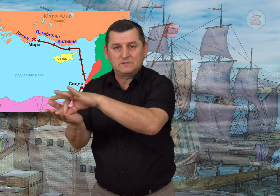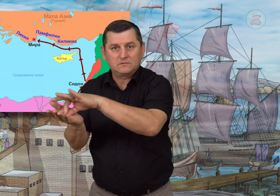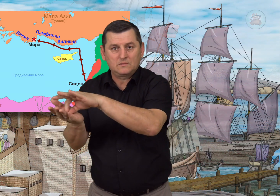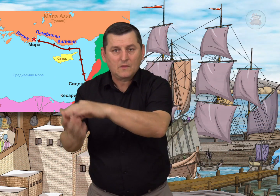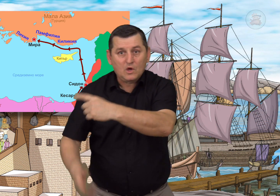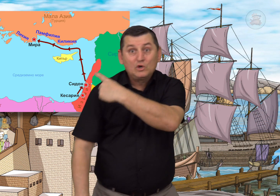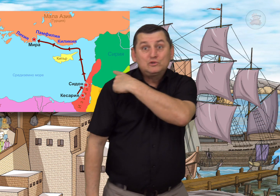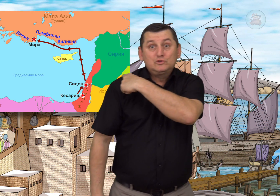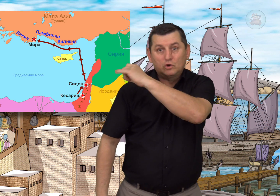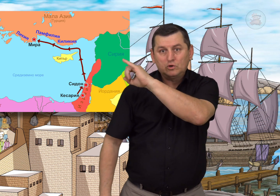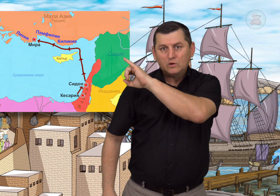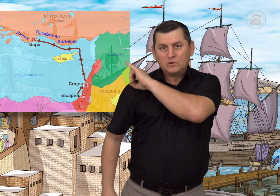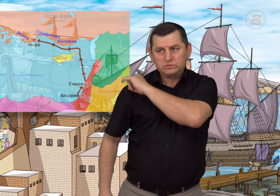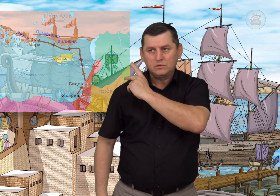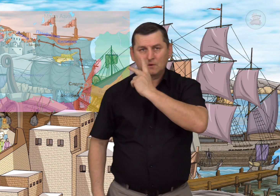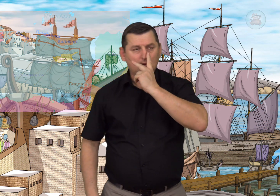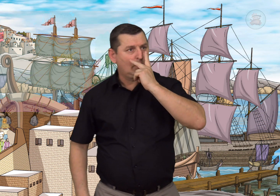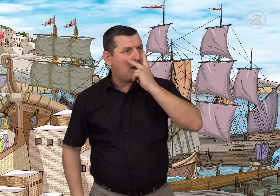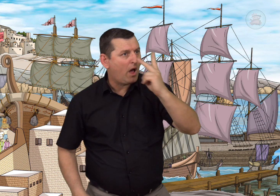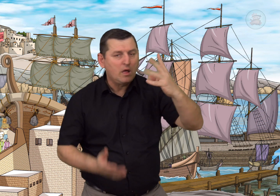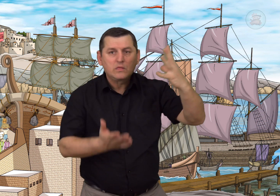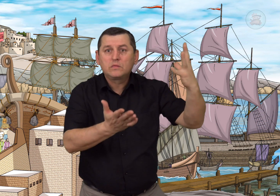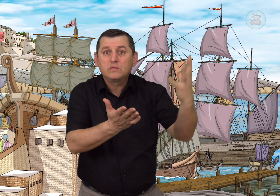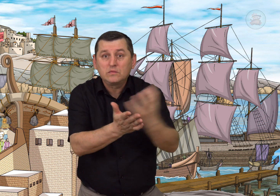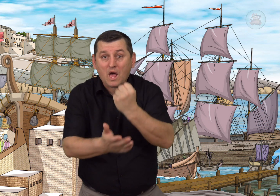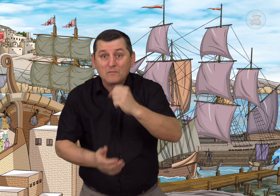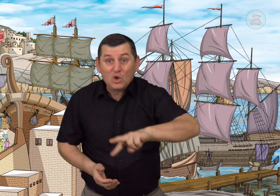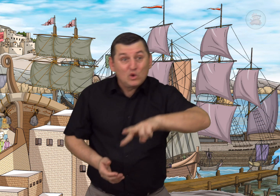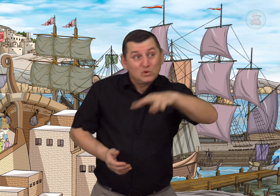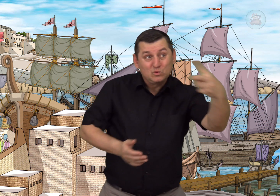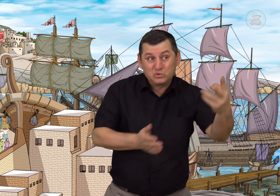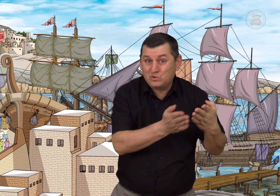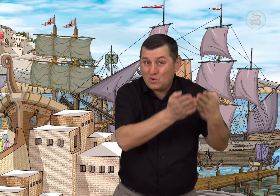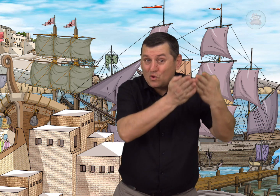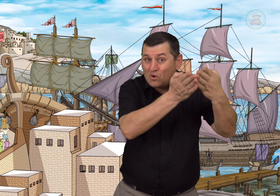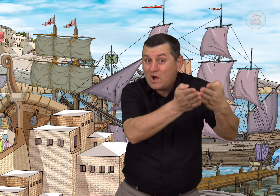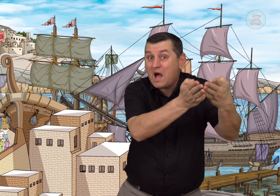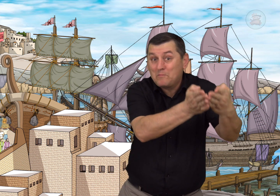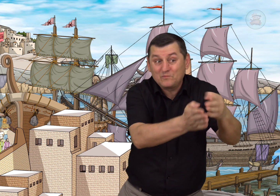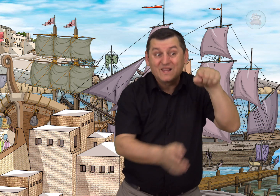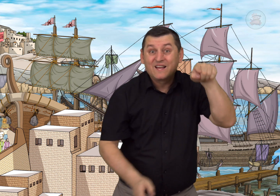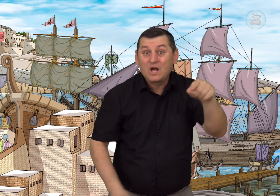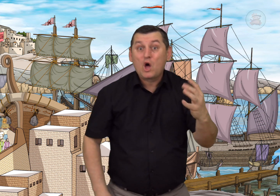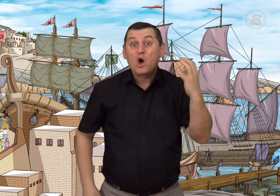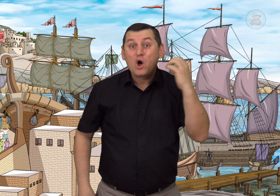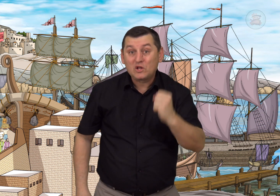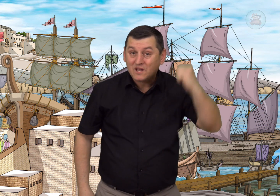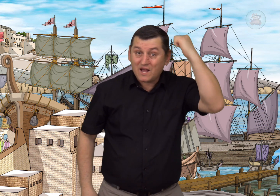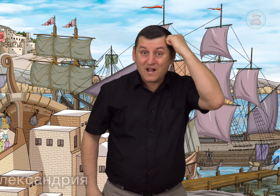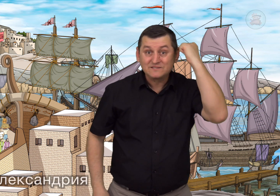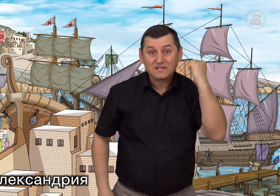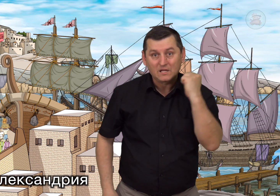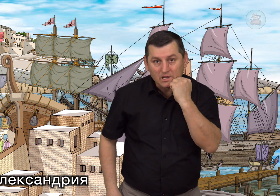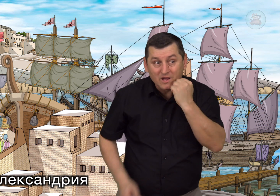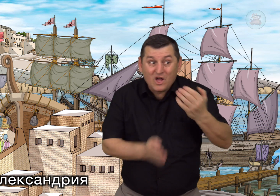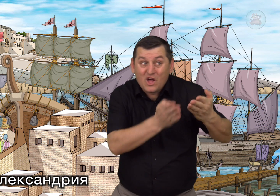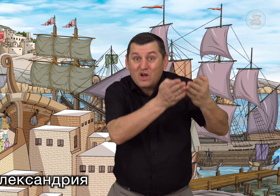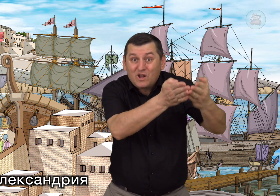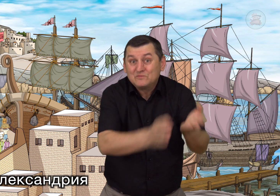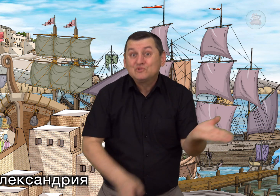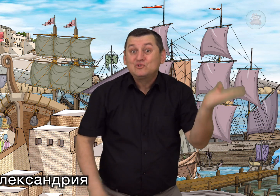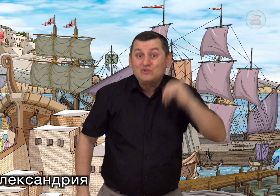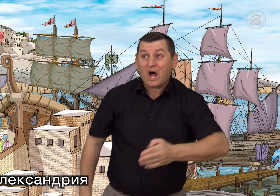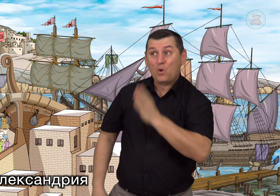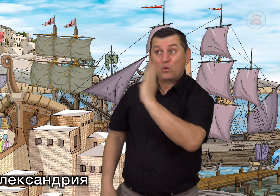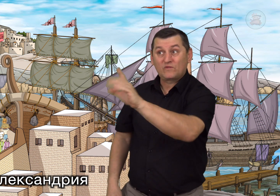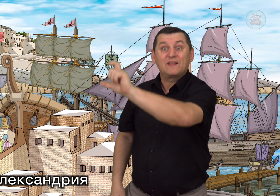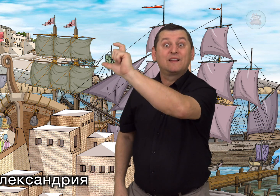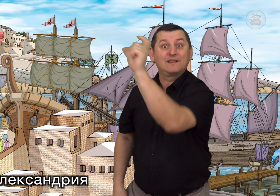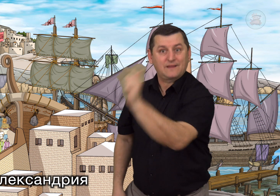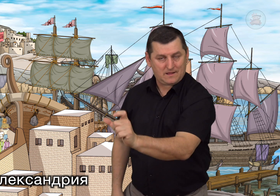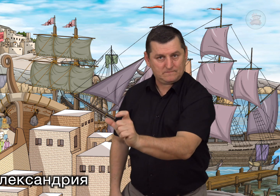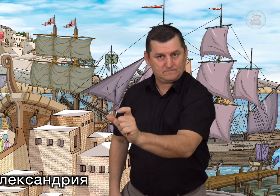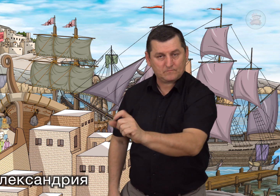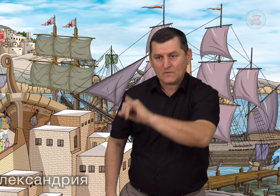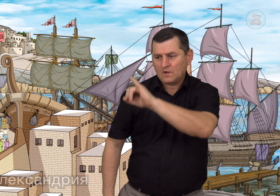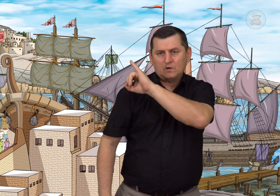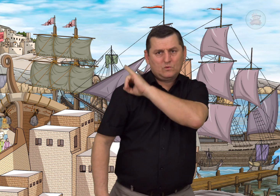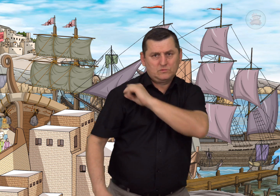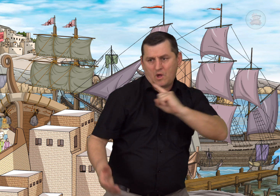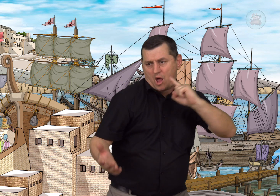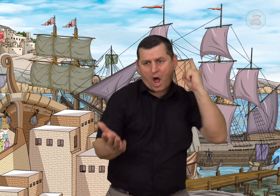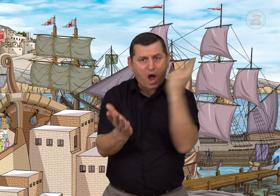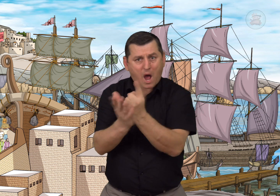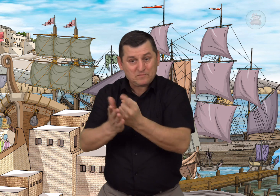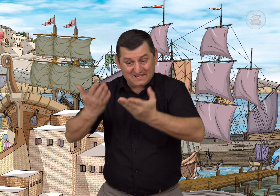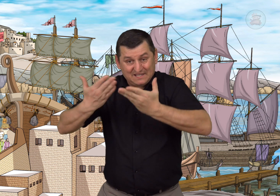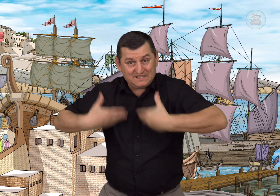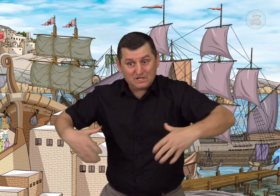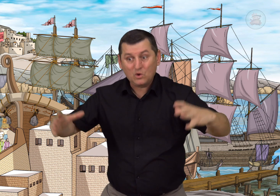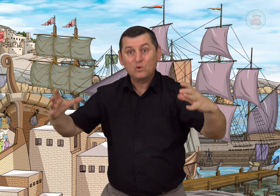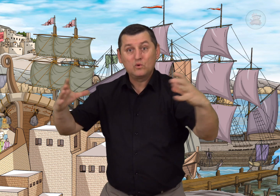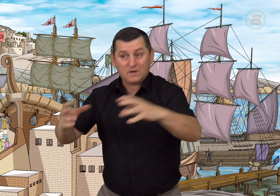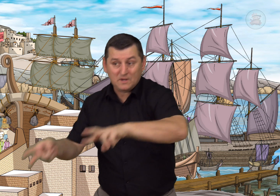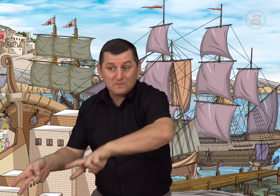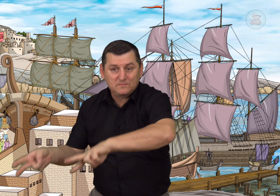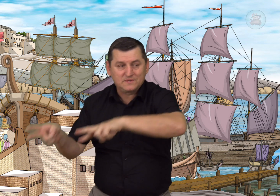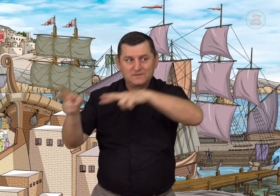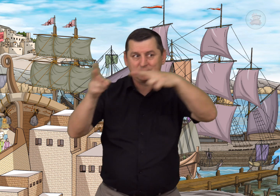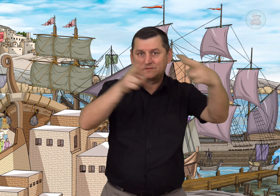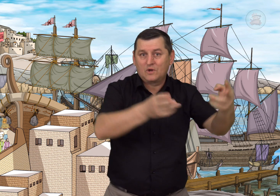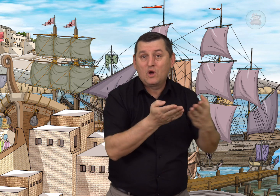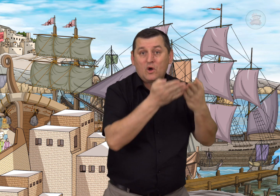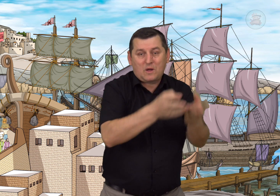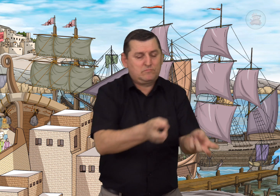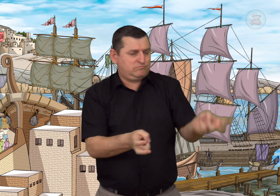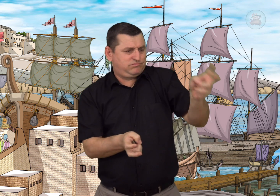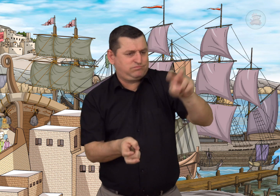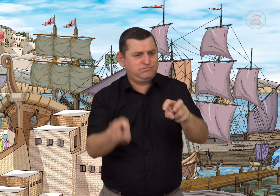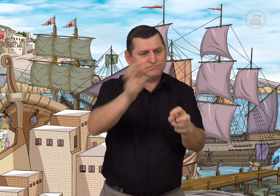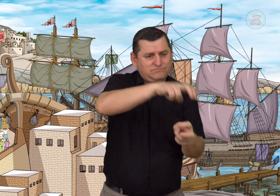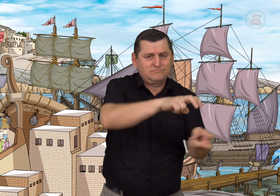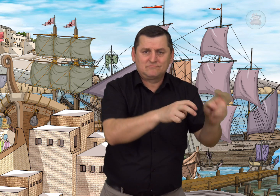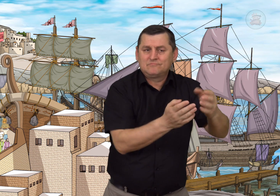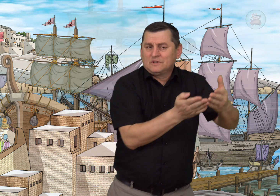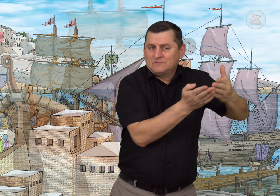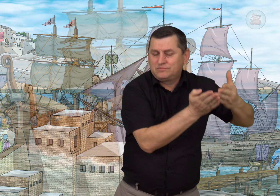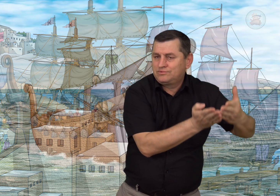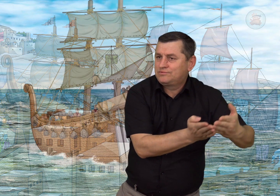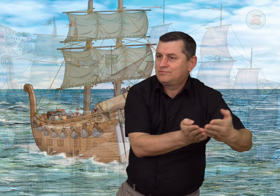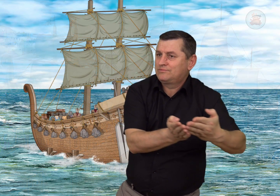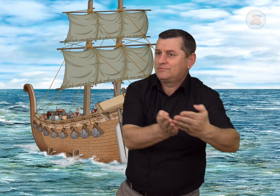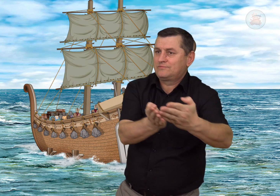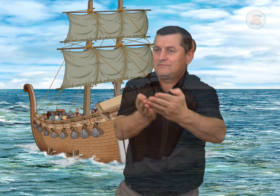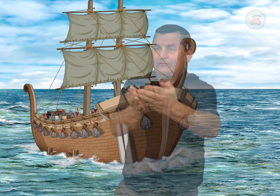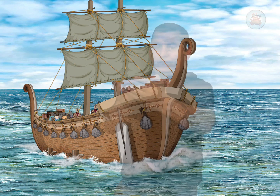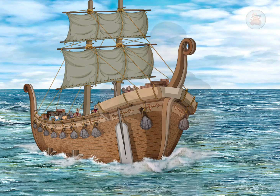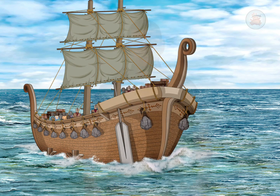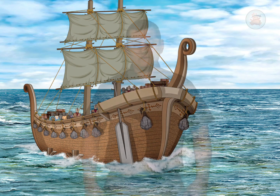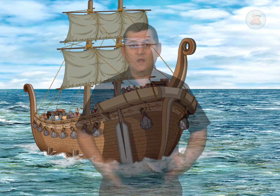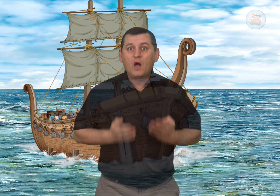There the centurion found an Alexandrian ship sailing for Italy and put us on board.